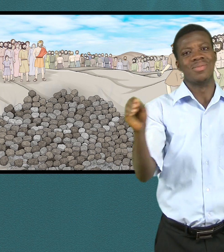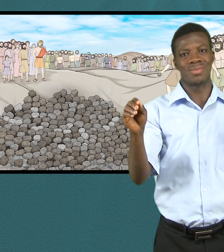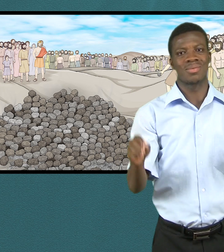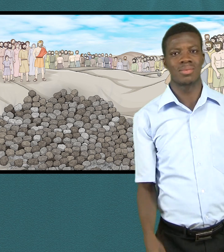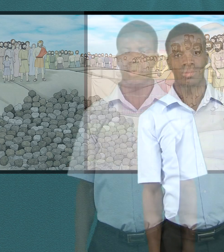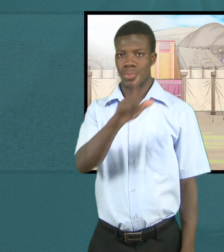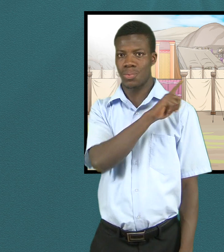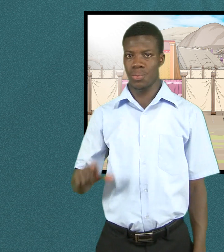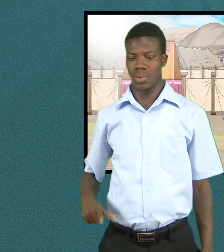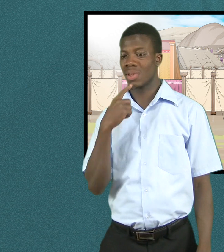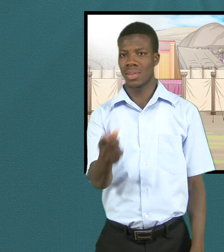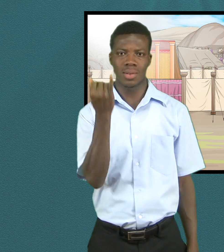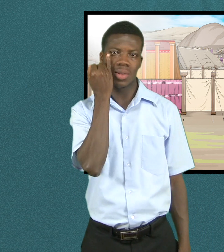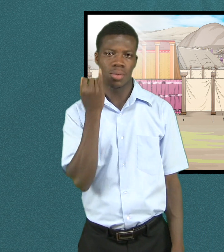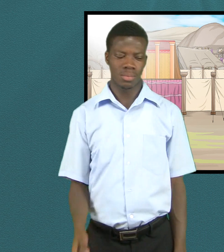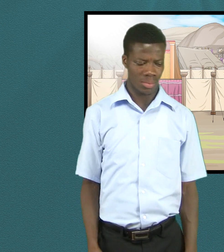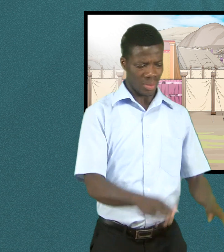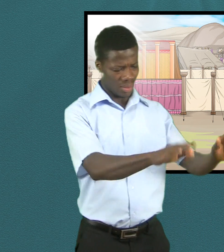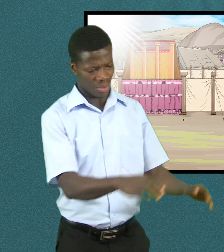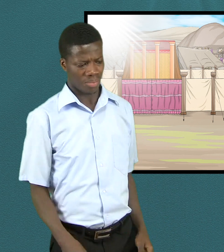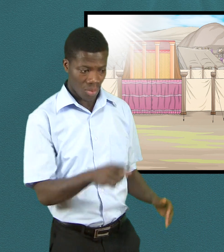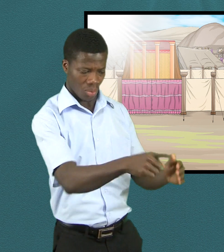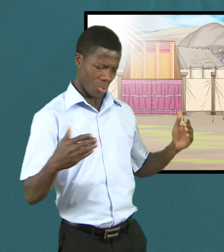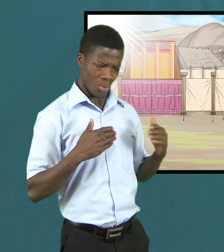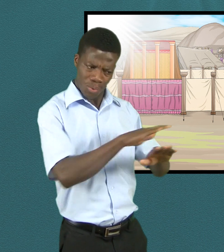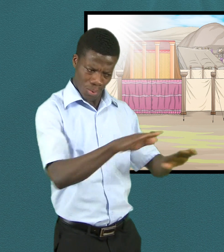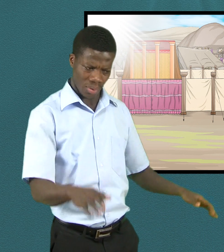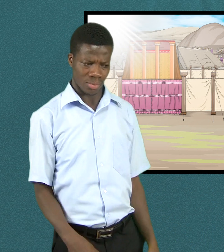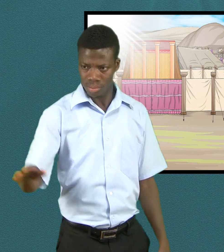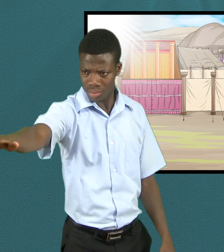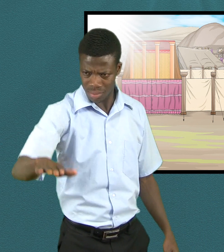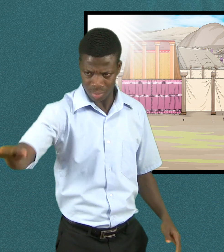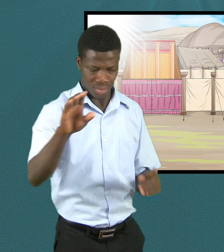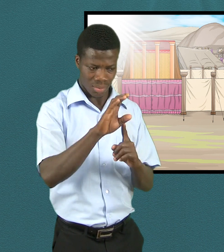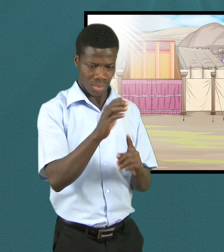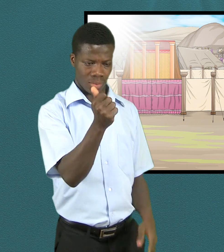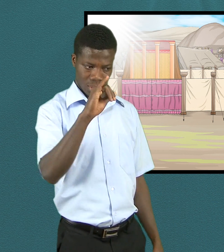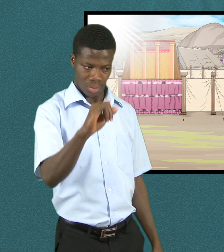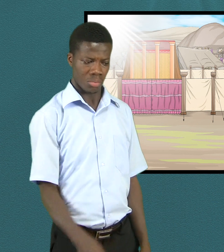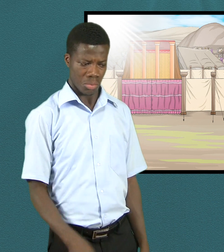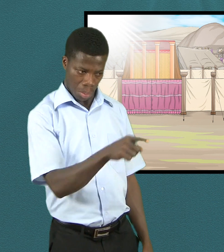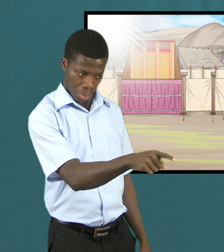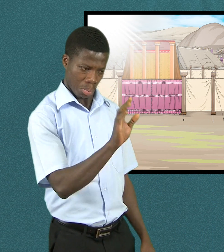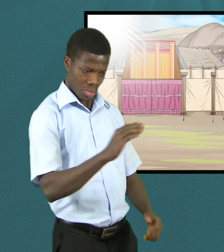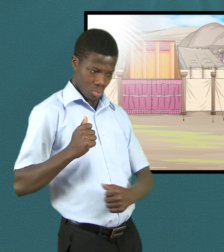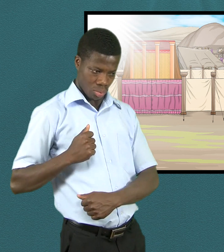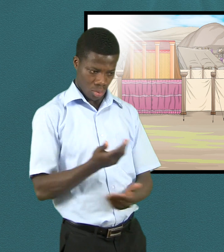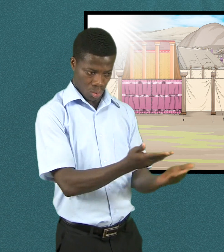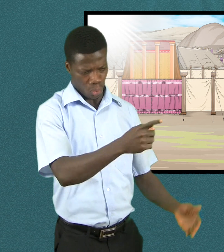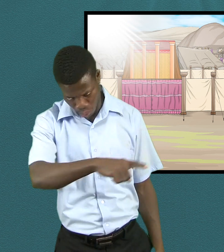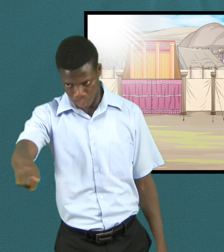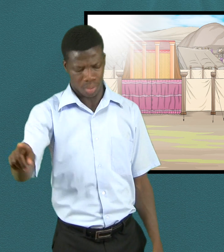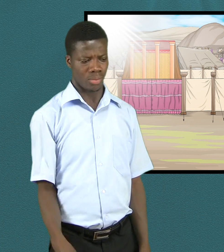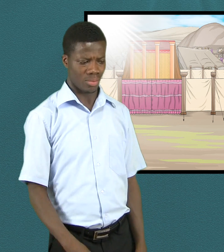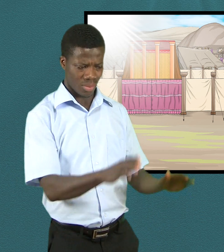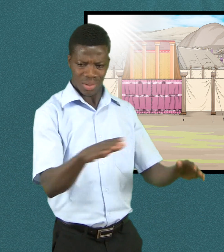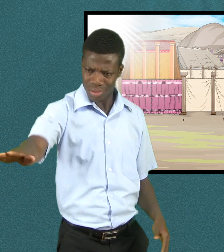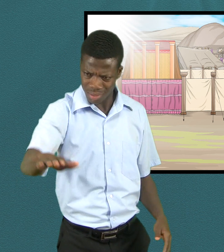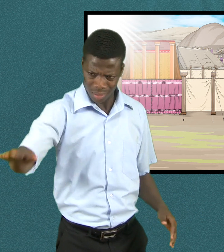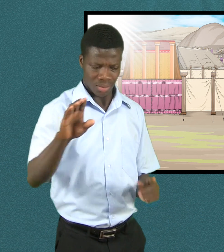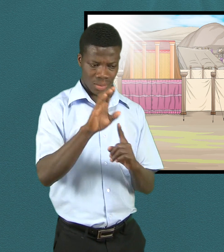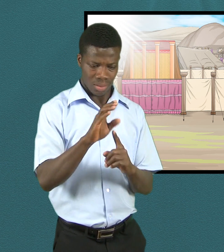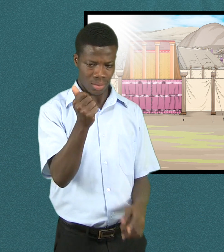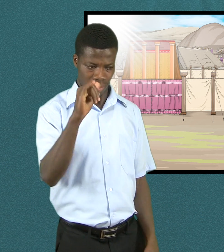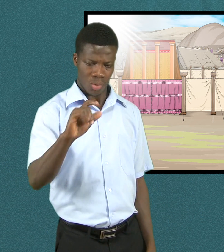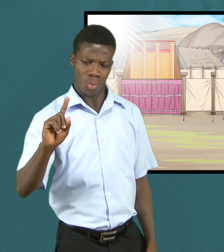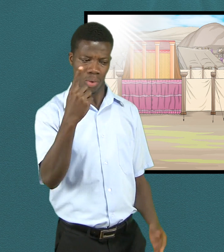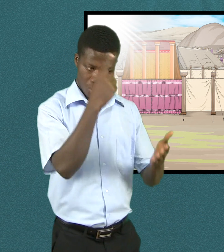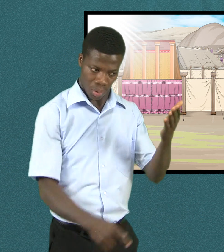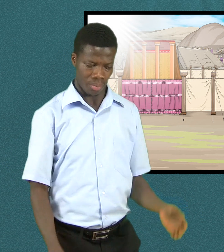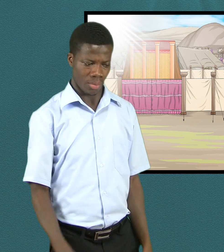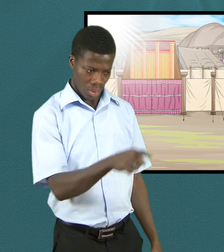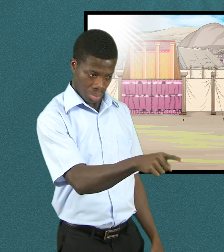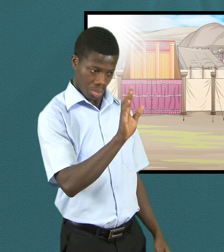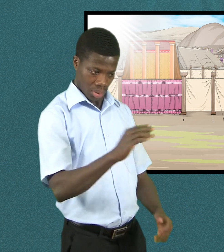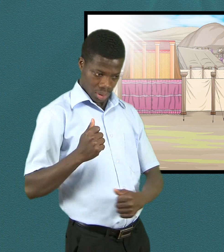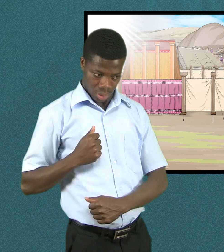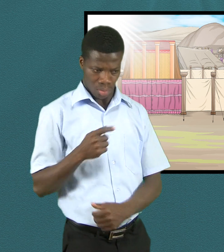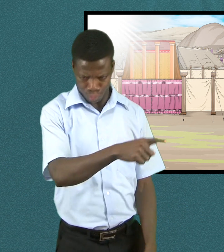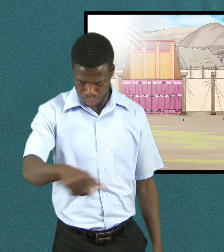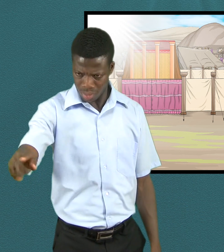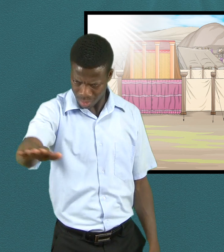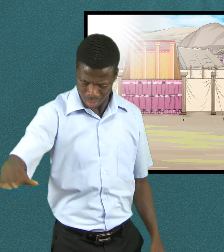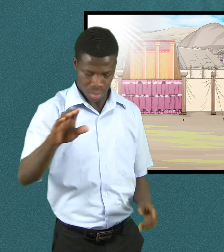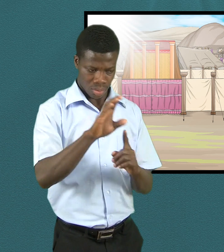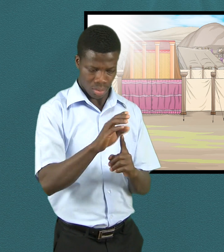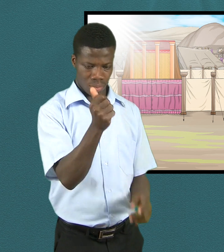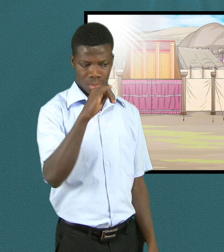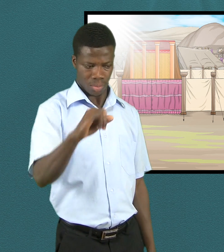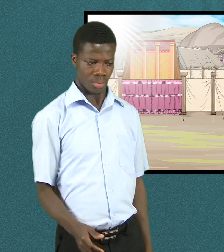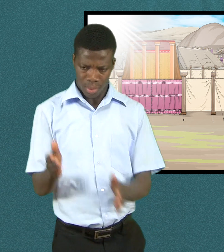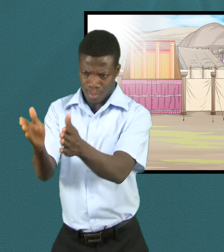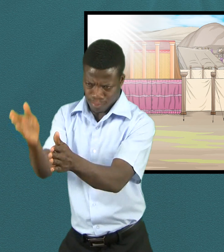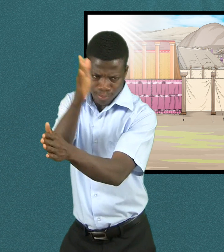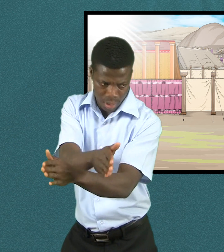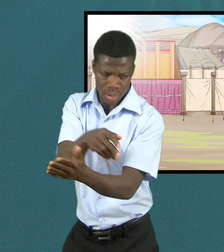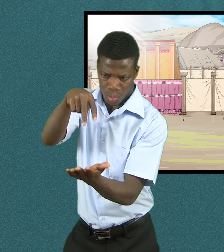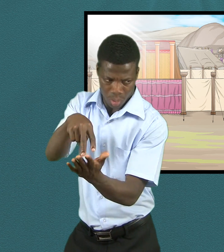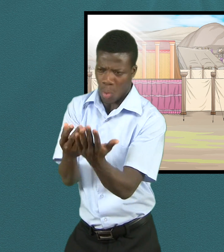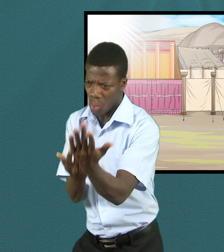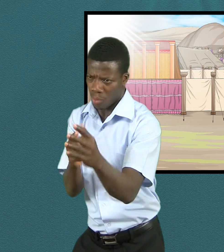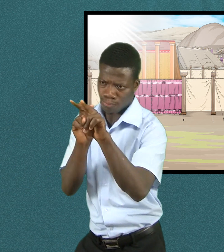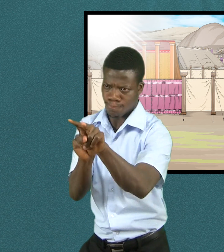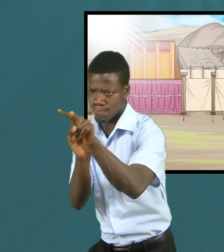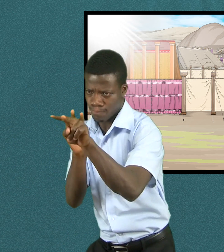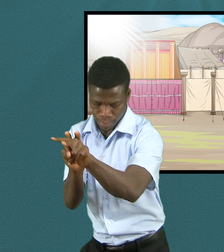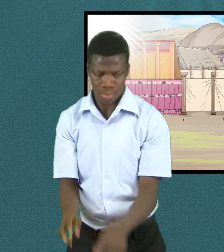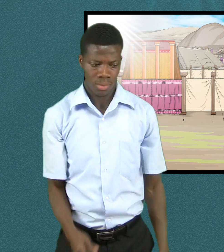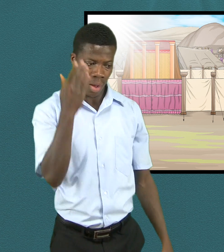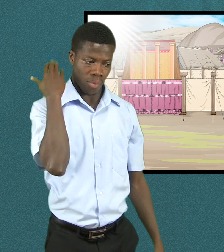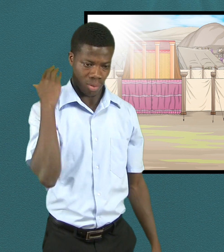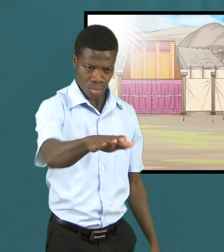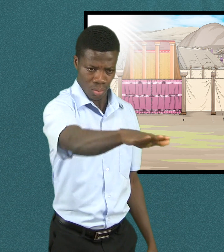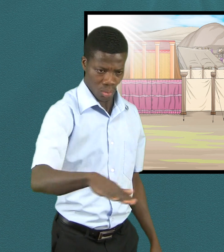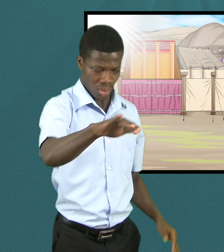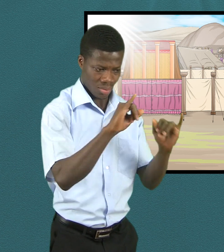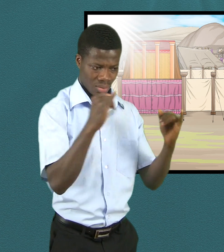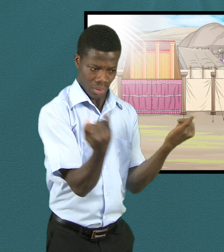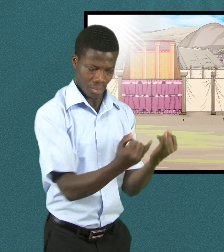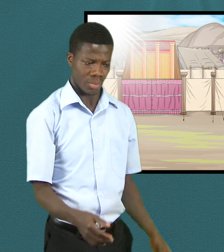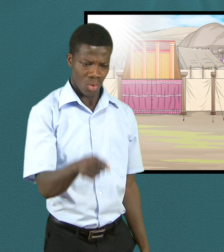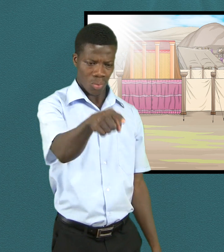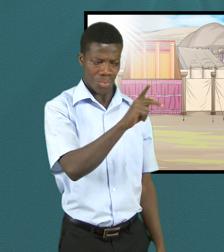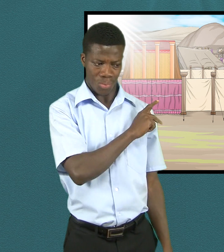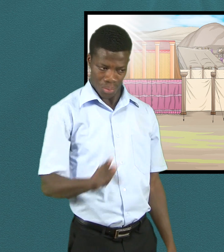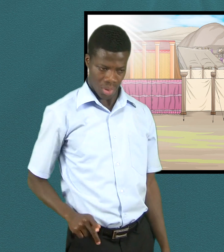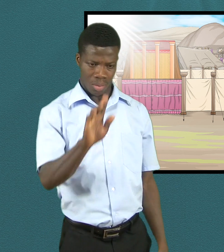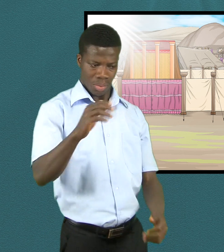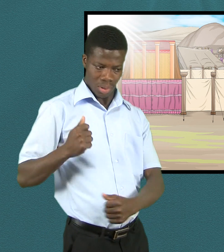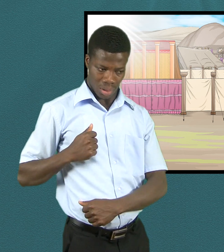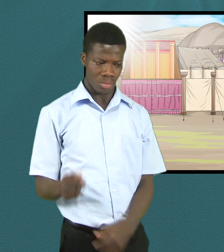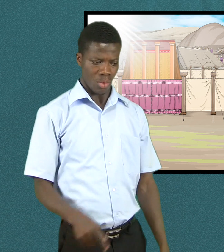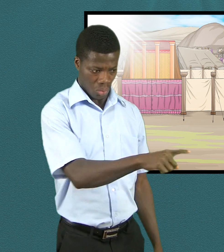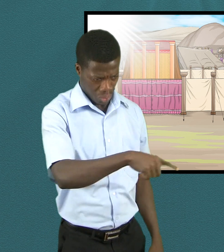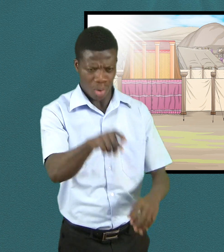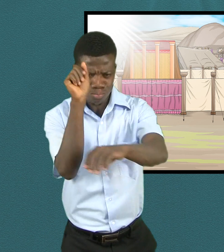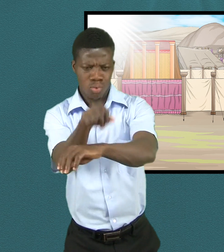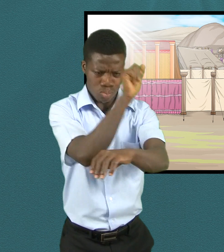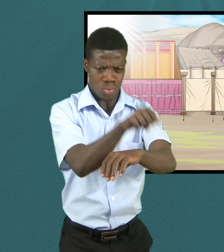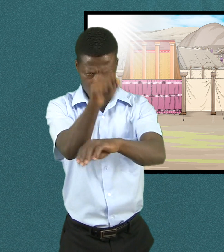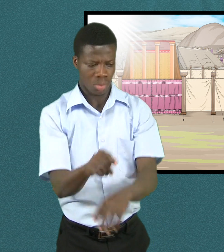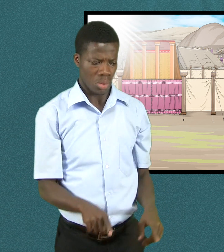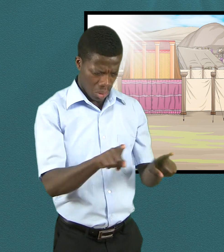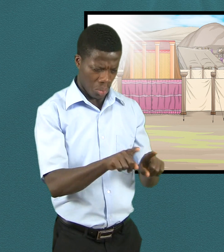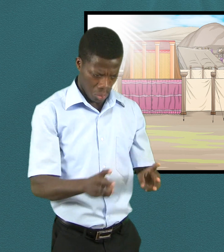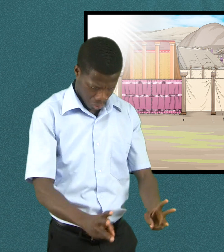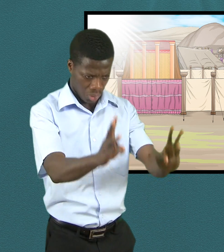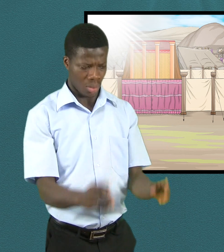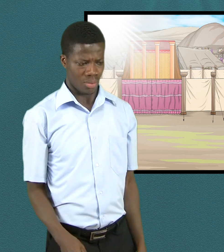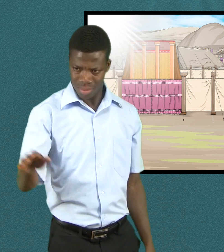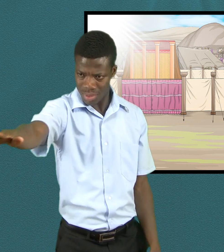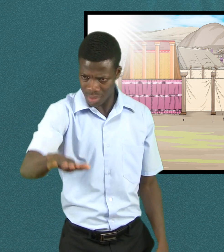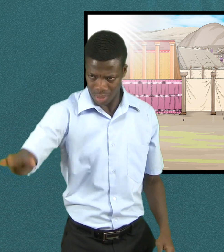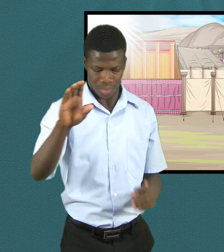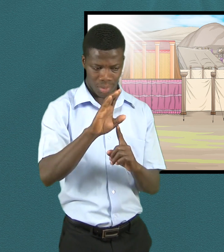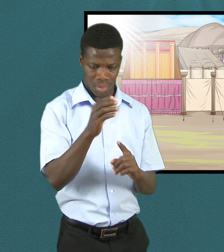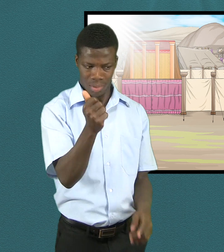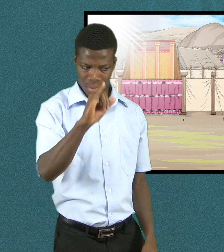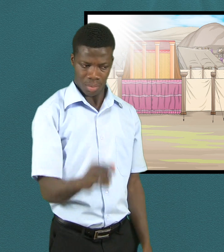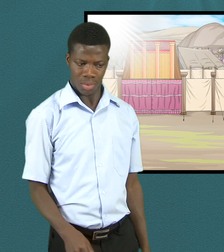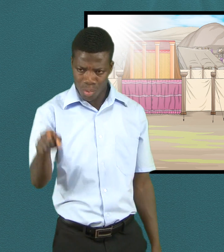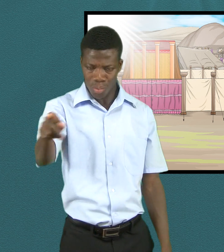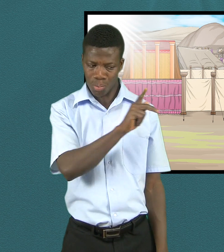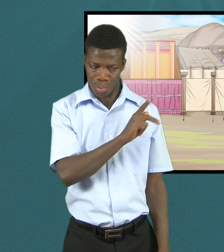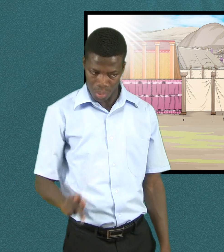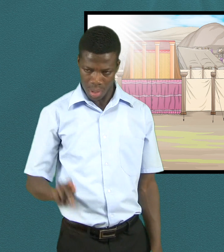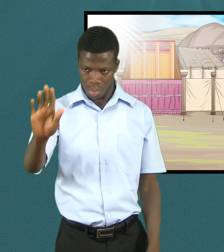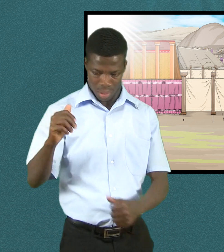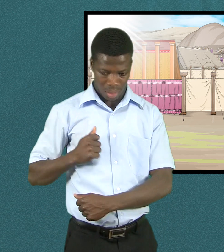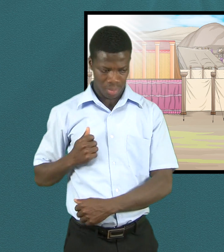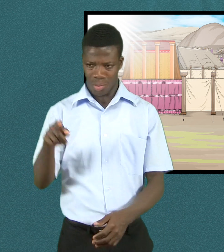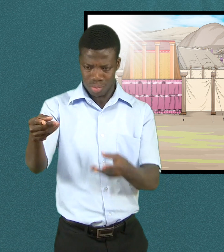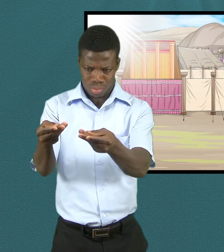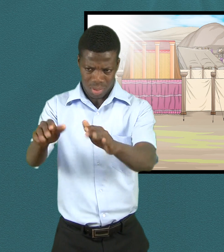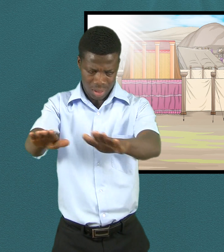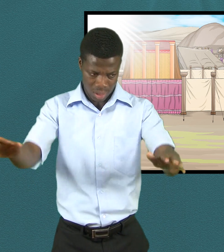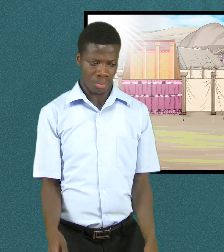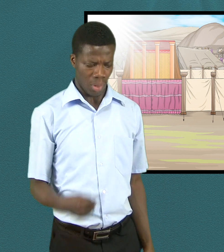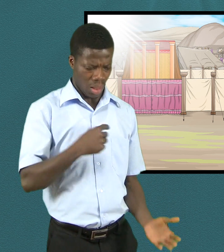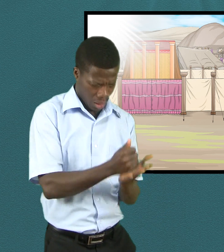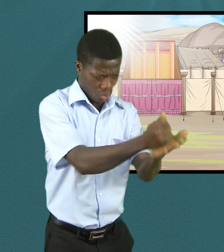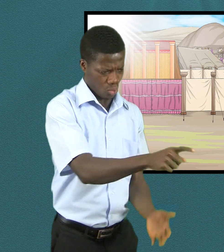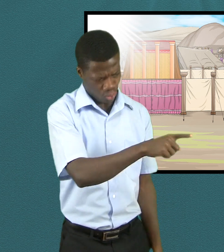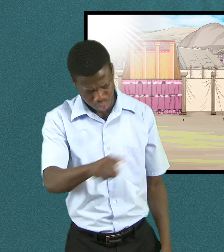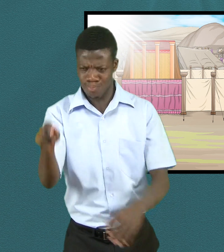Then the LORD said to Joshua, “Do not be afraid or discouraged. Take the whole army with you, and go up and attack Ai. See, I have delivered into your hand the king of Ai, his people, his city, and his land. And you shall do to Ai and its king as you did to Jericho and its king, except that you may carry off their plunder and livestock for yourselves. Set up an ambush behind the city.”